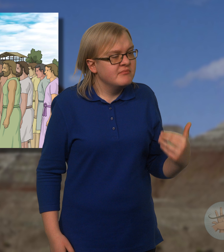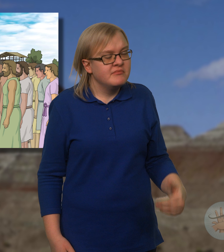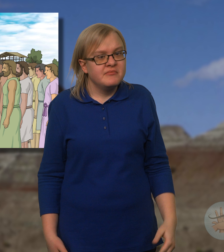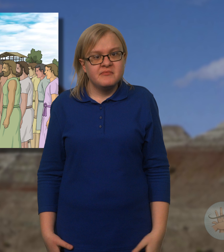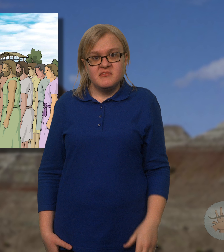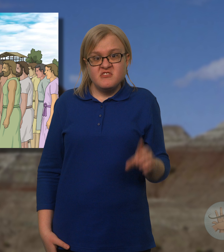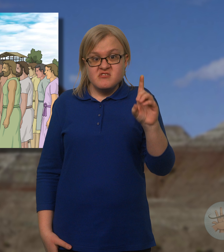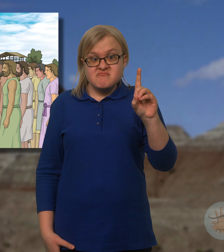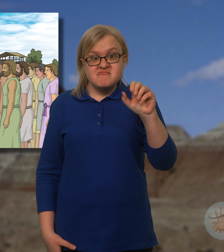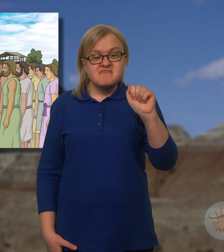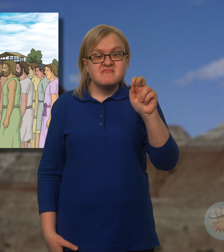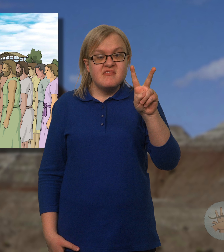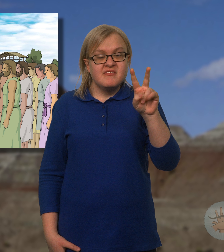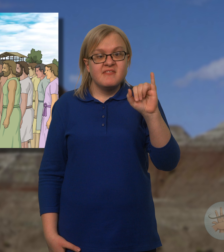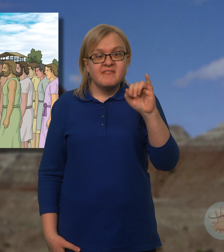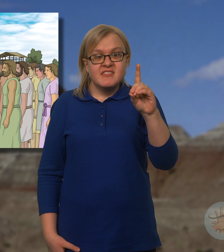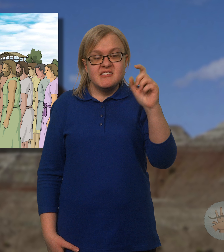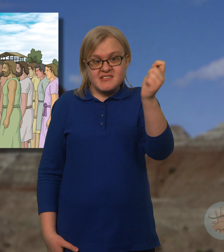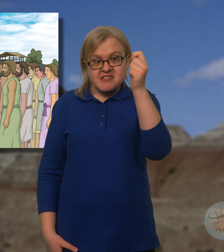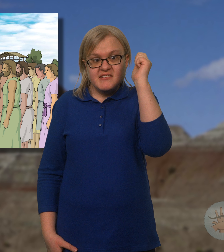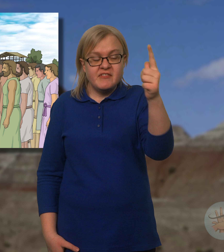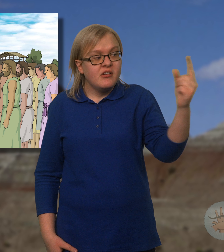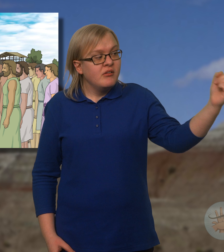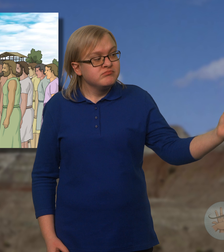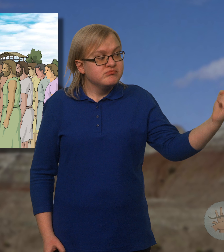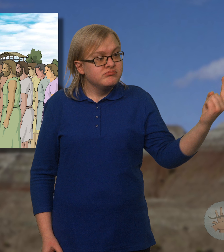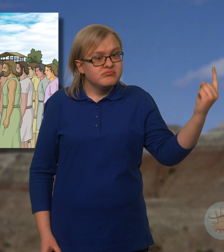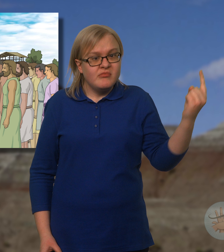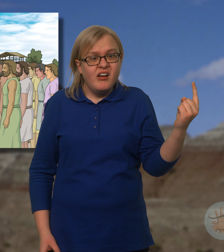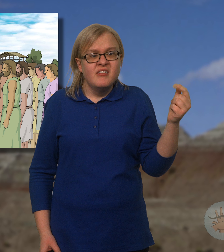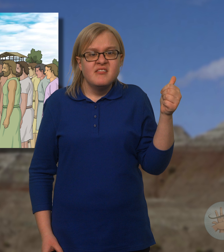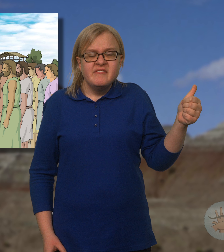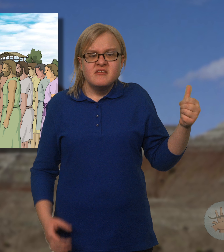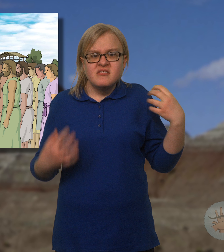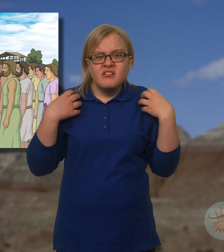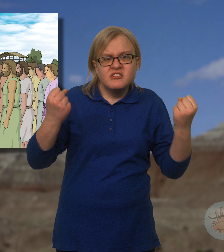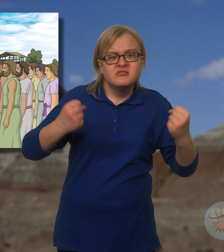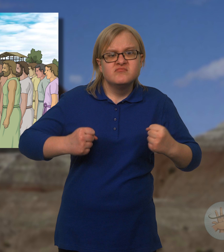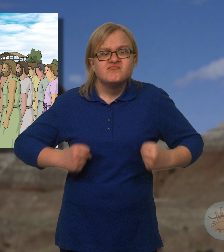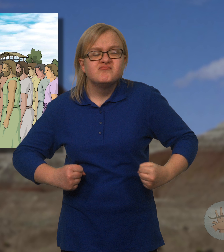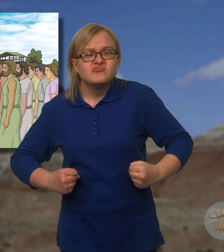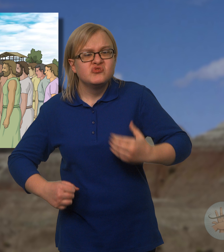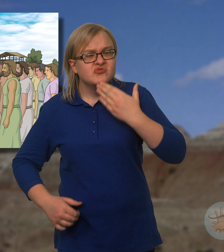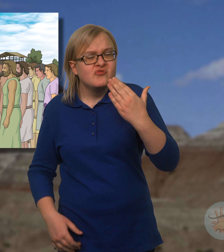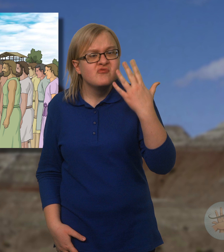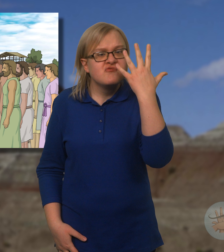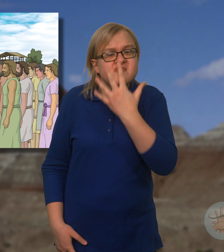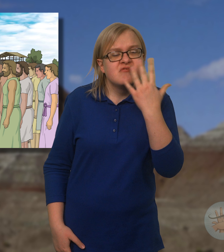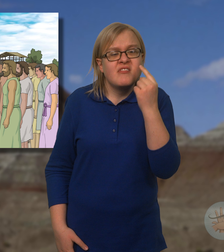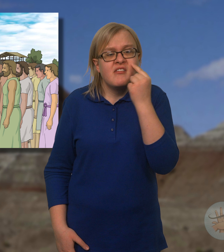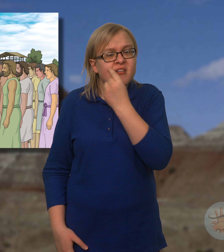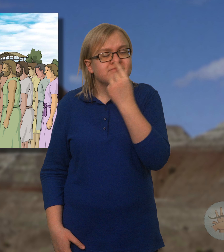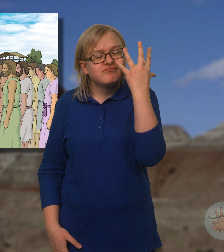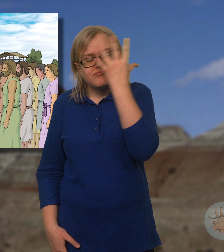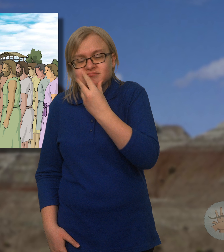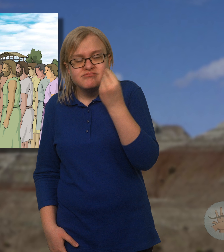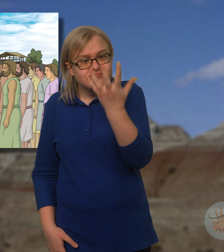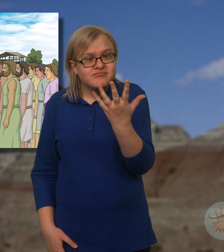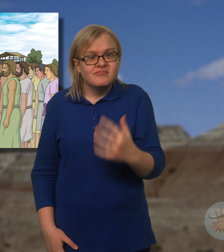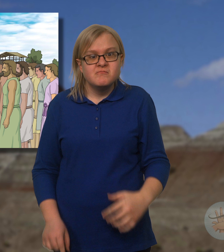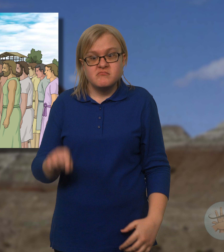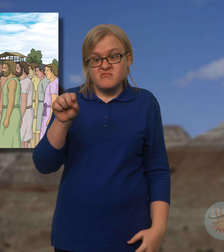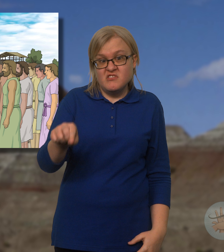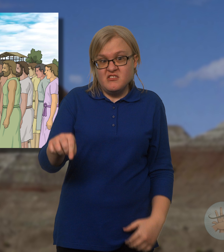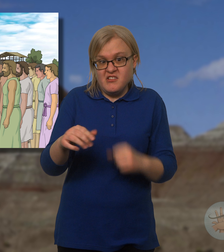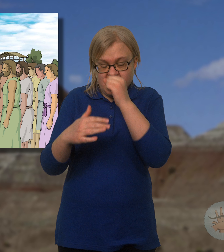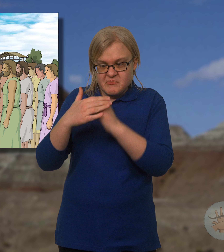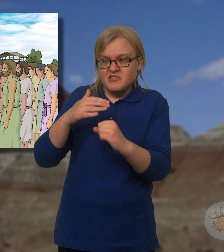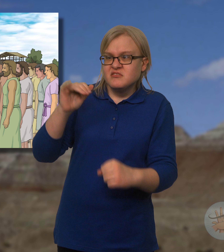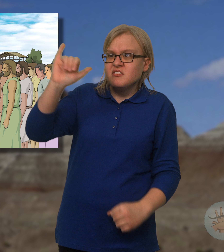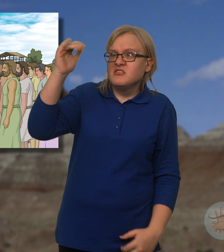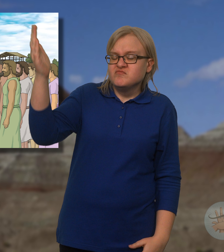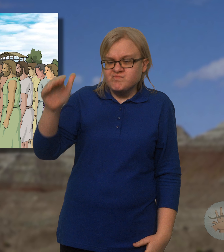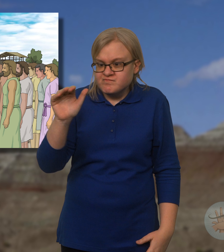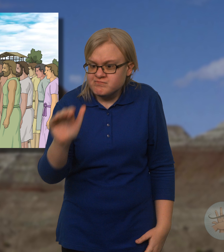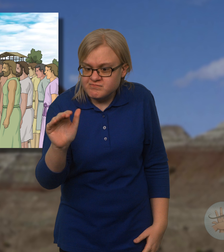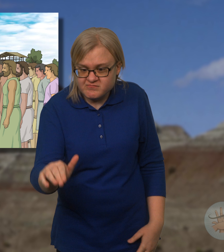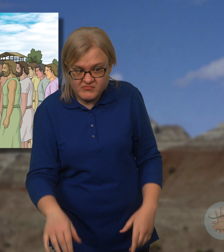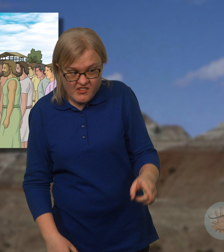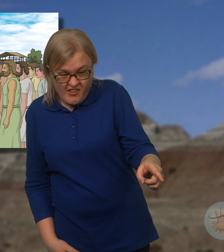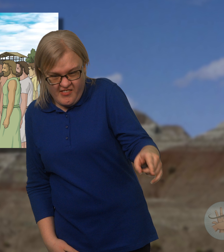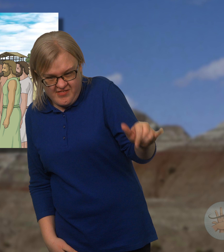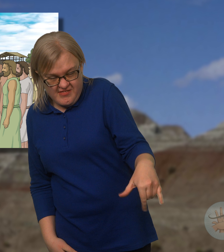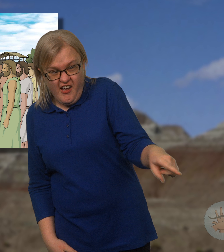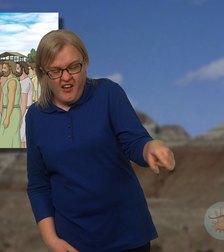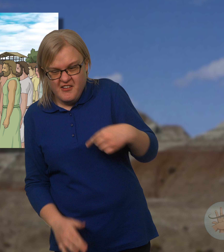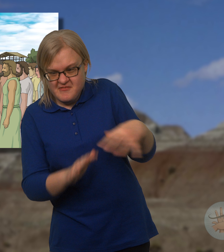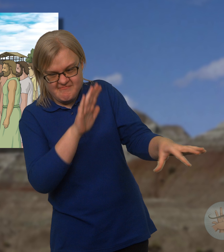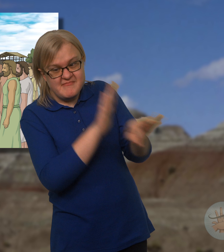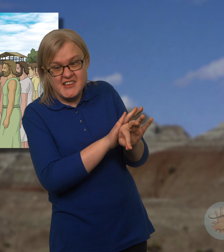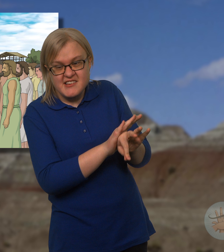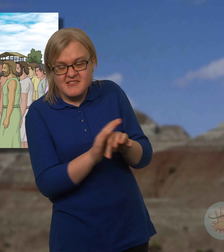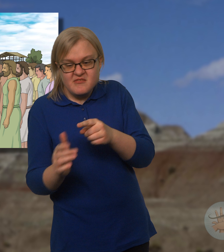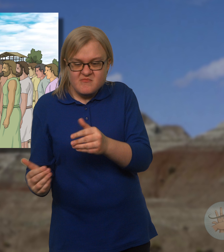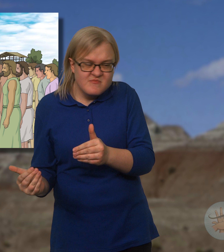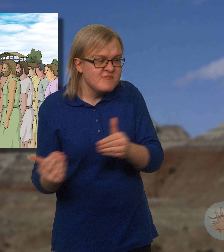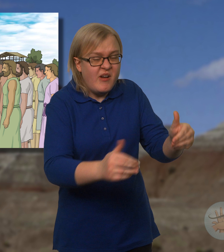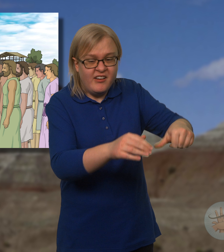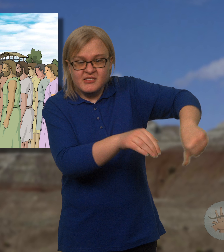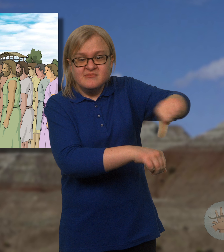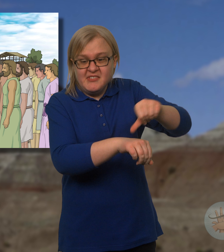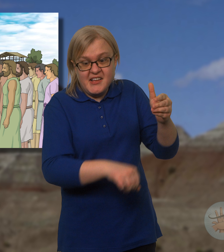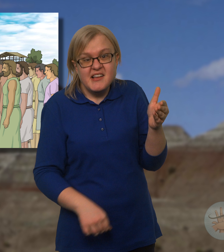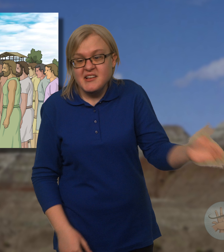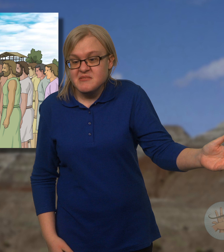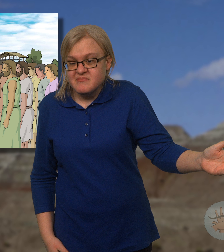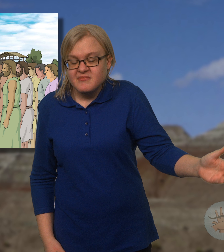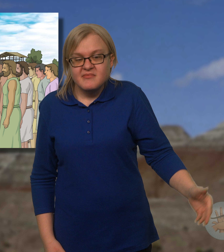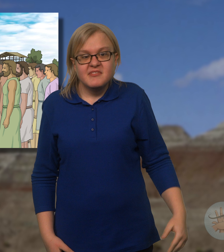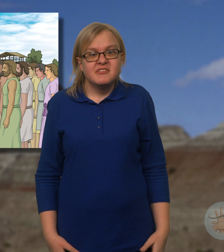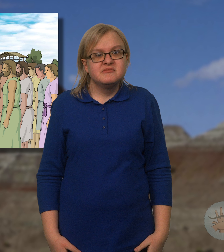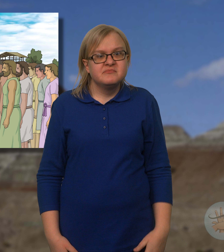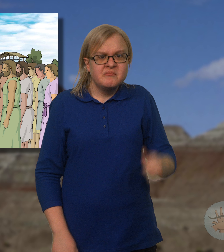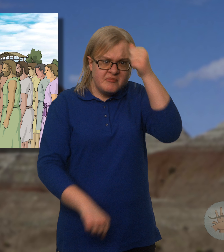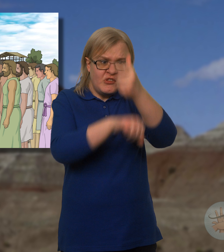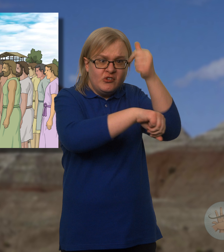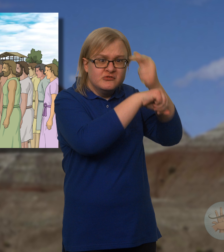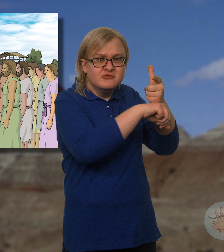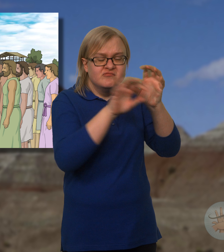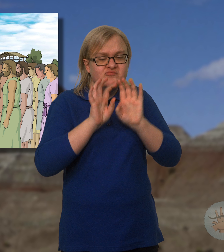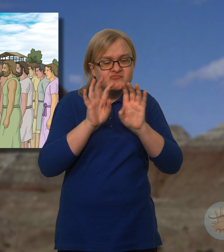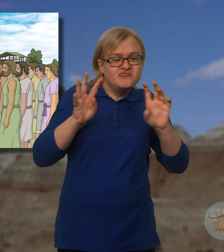He was ruddy, with beautiful eyes and a handsome appearance.